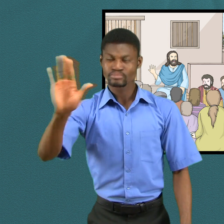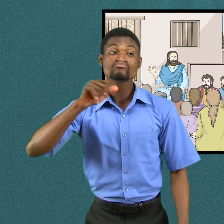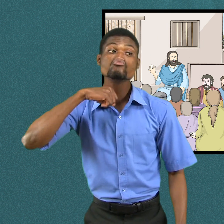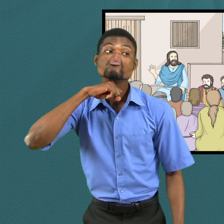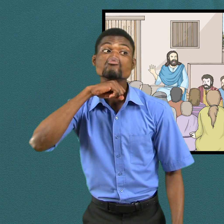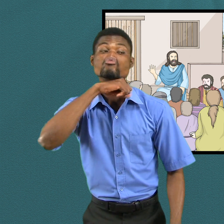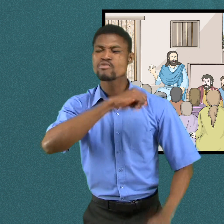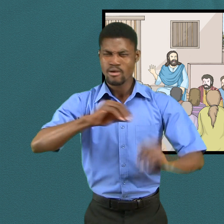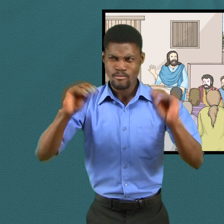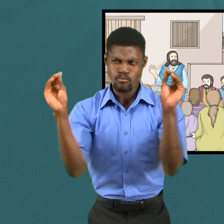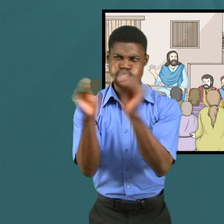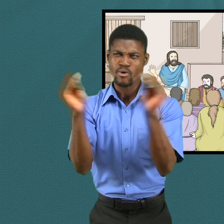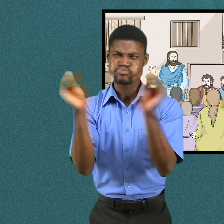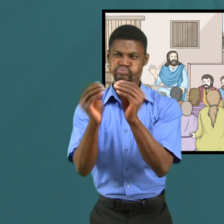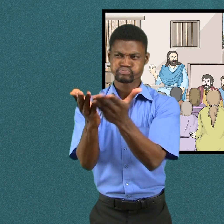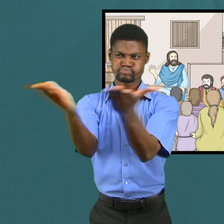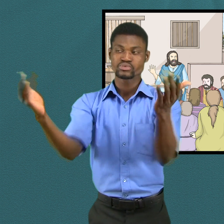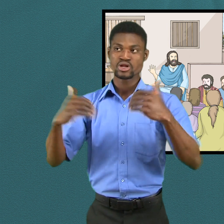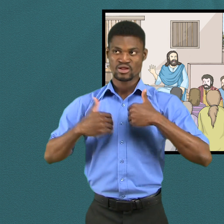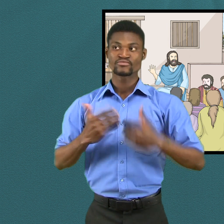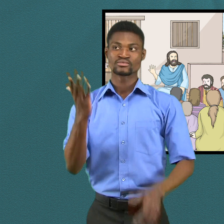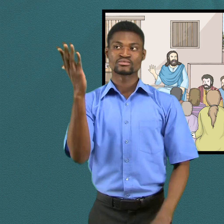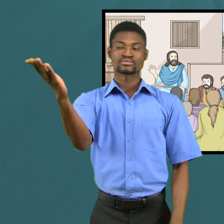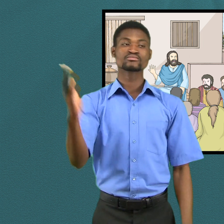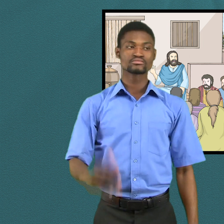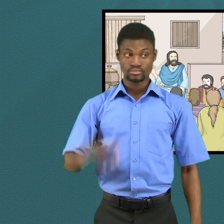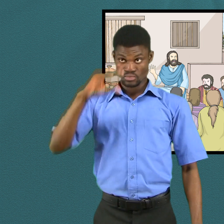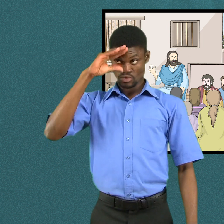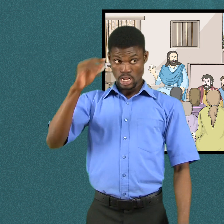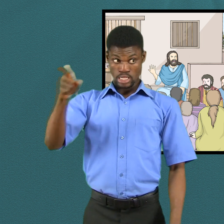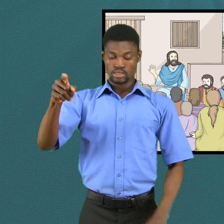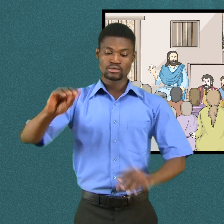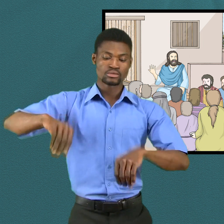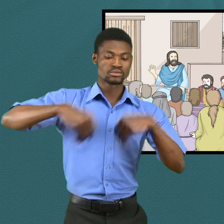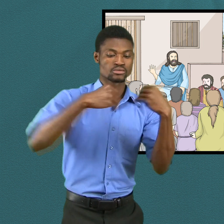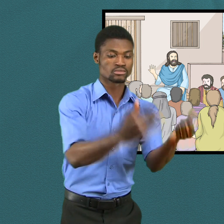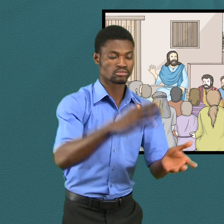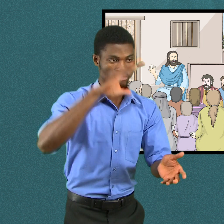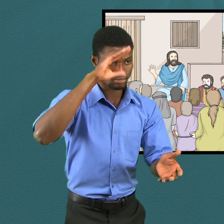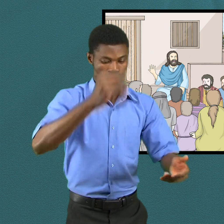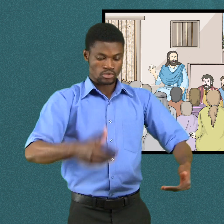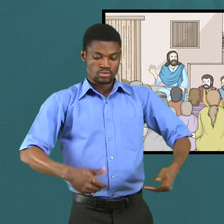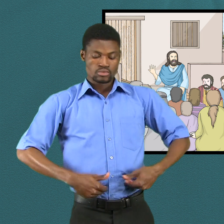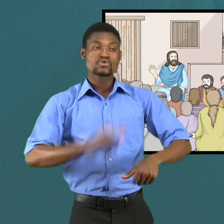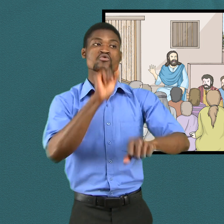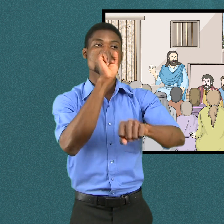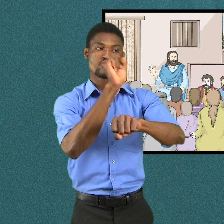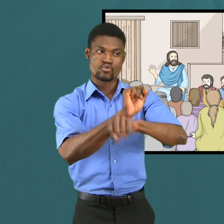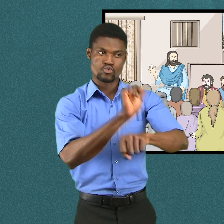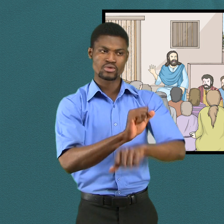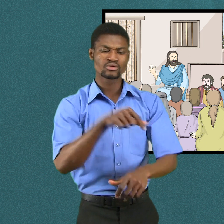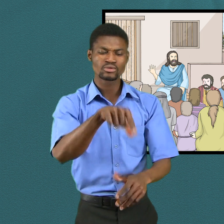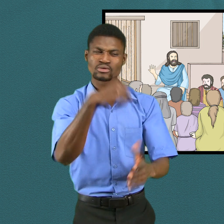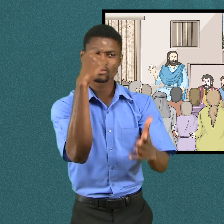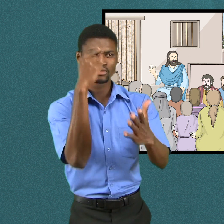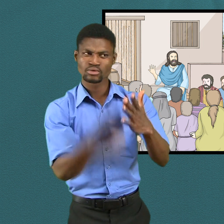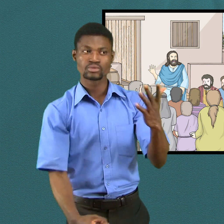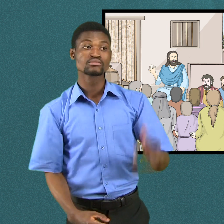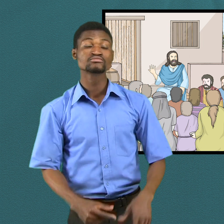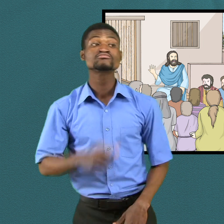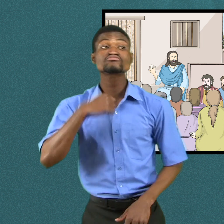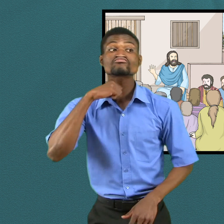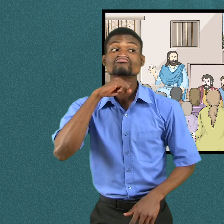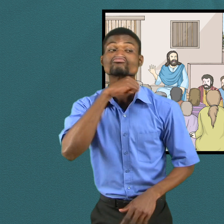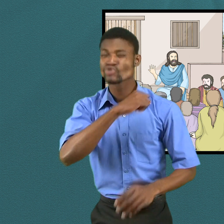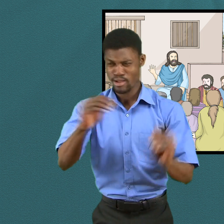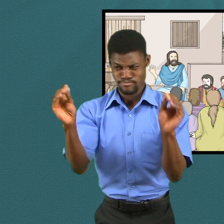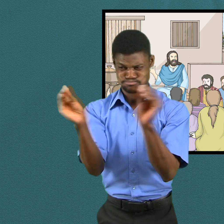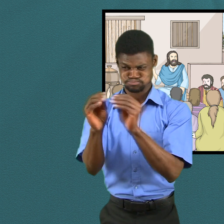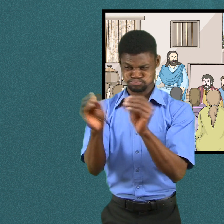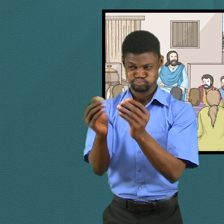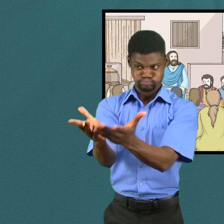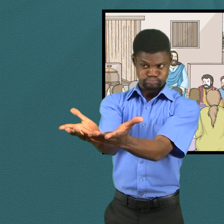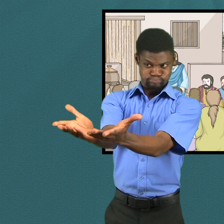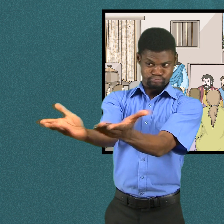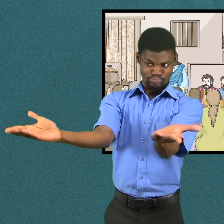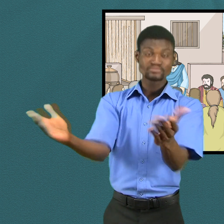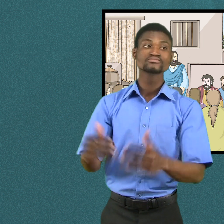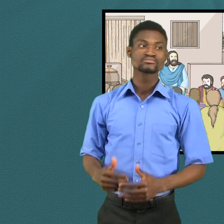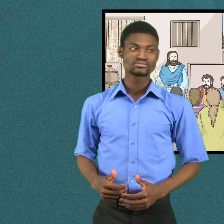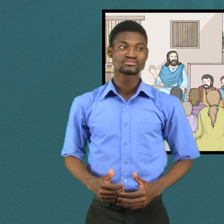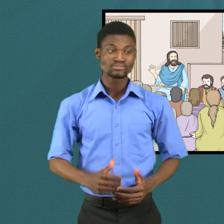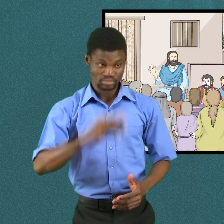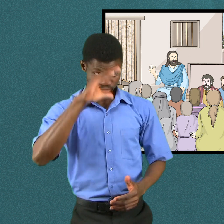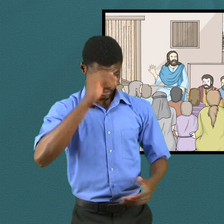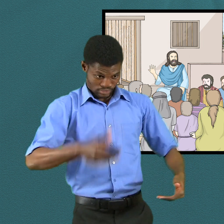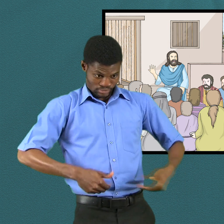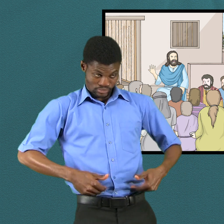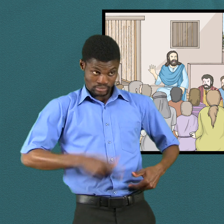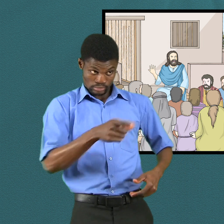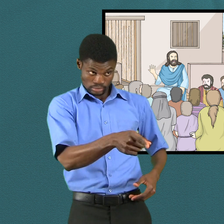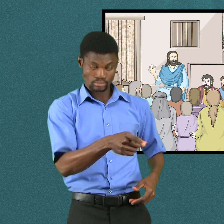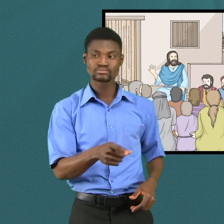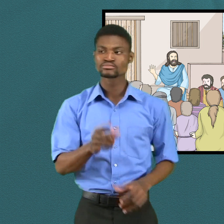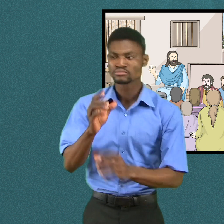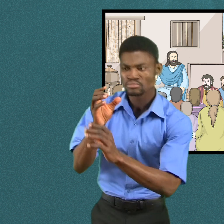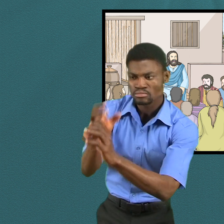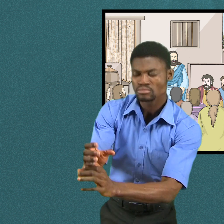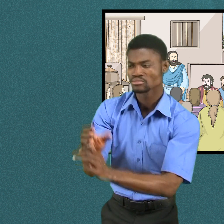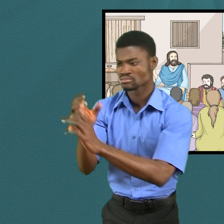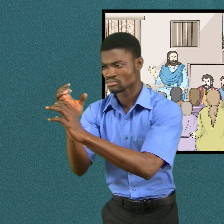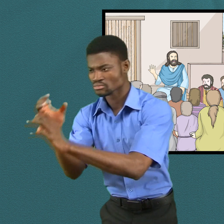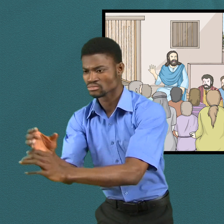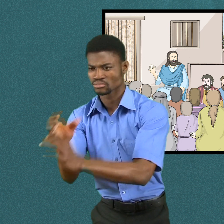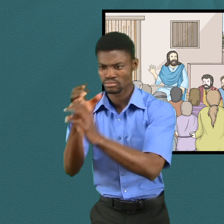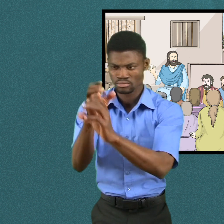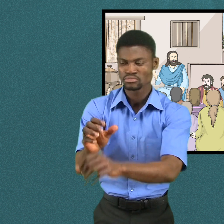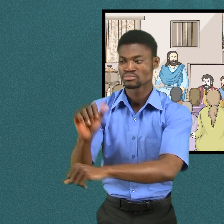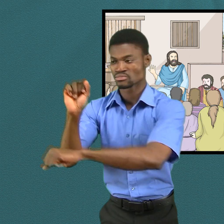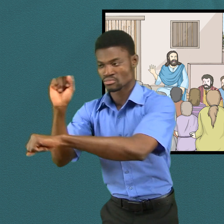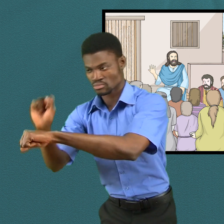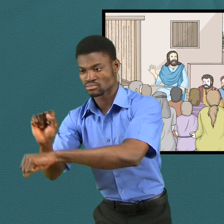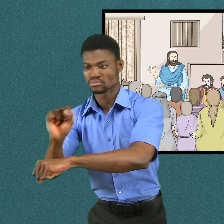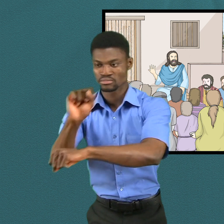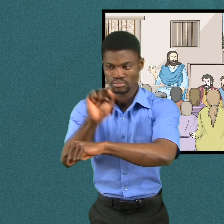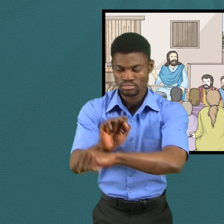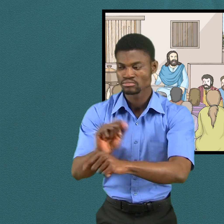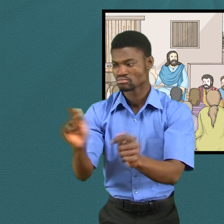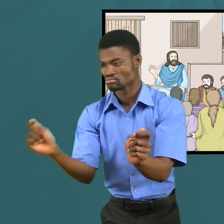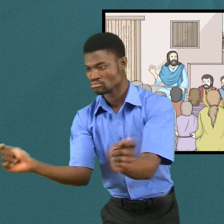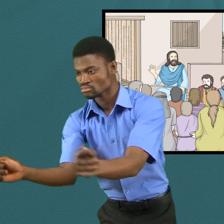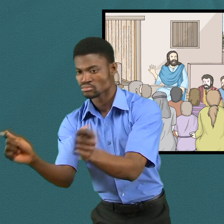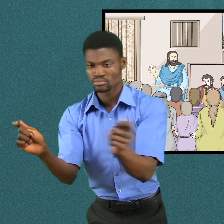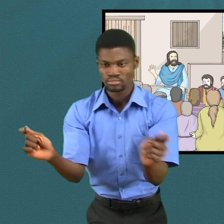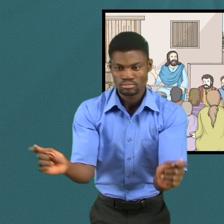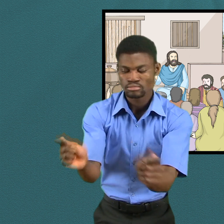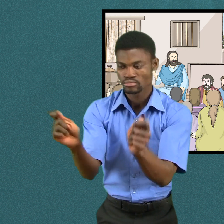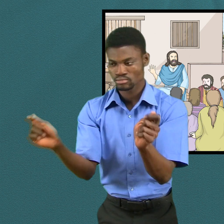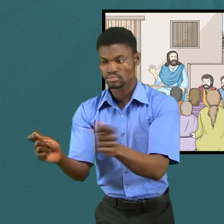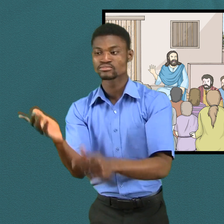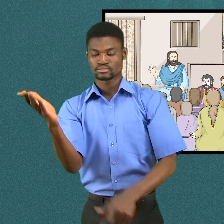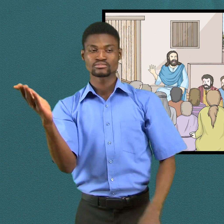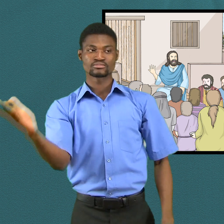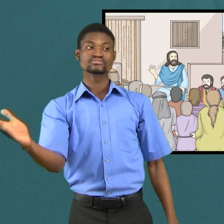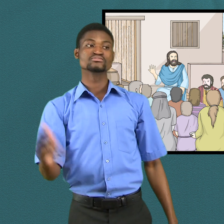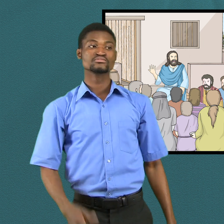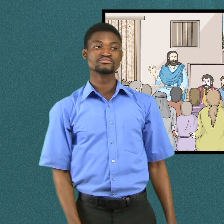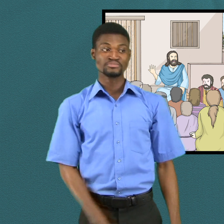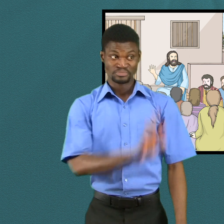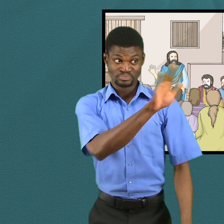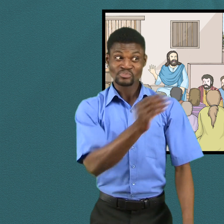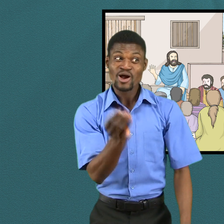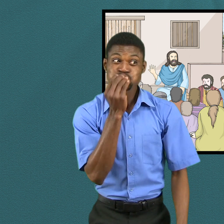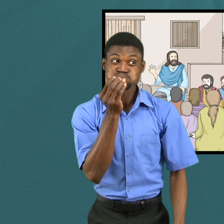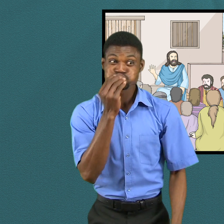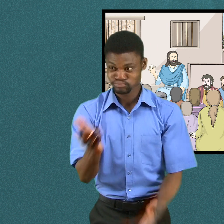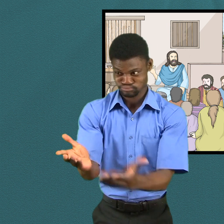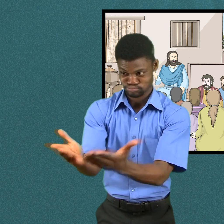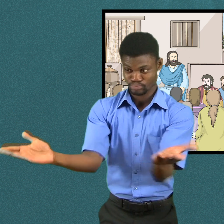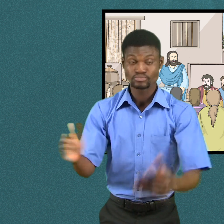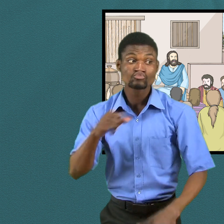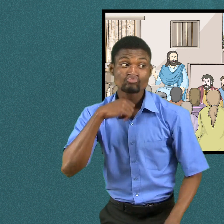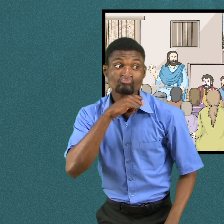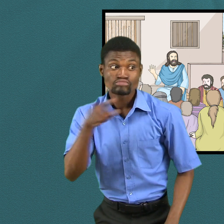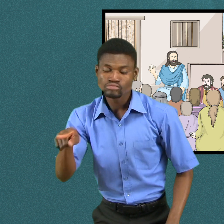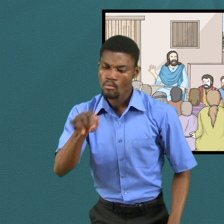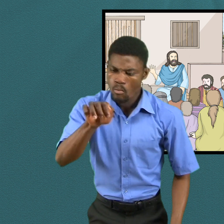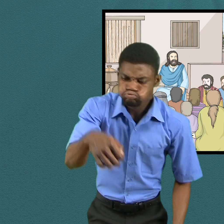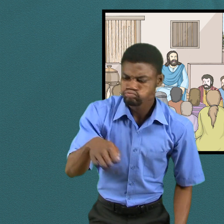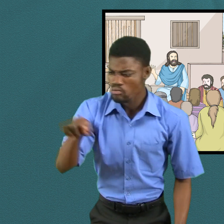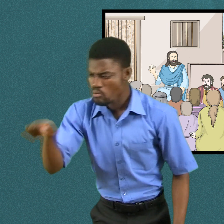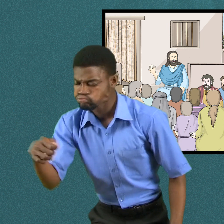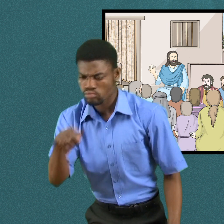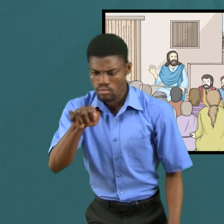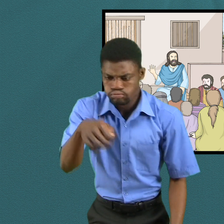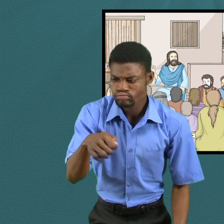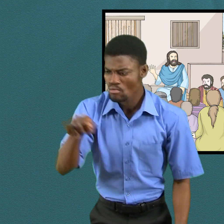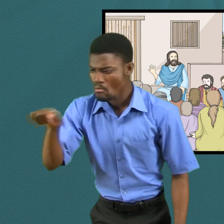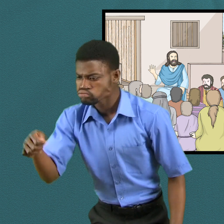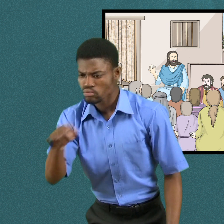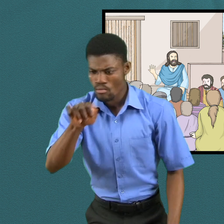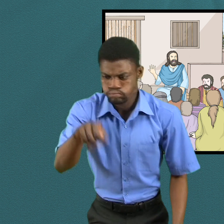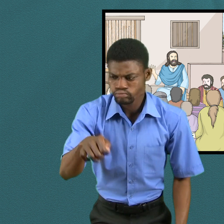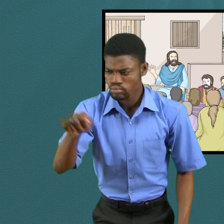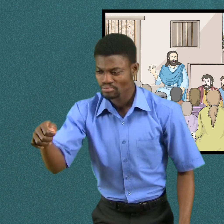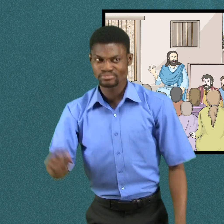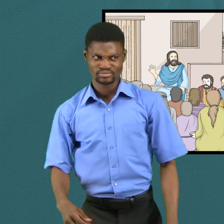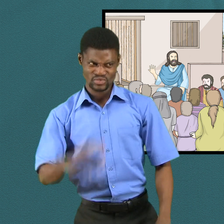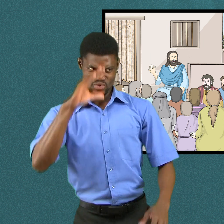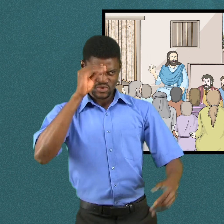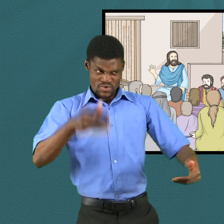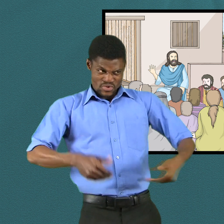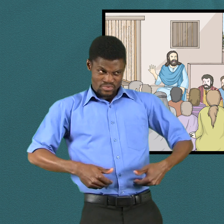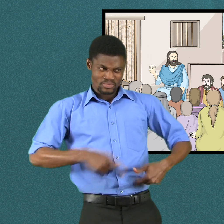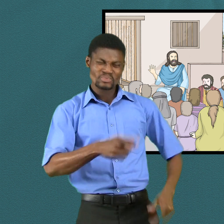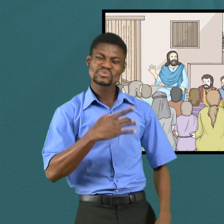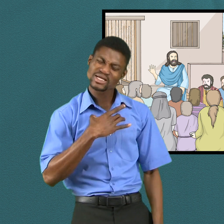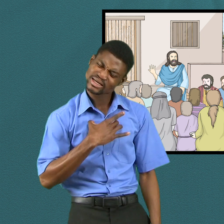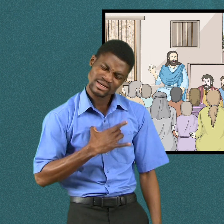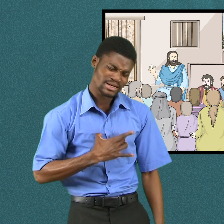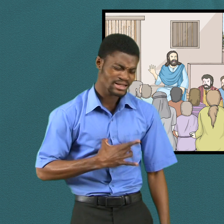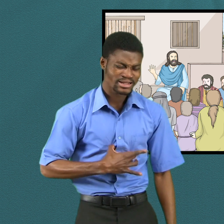So he went and hired himself out to a citizen of that country, who sent him into his fields to feed the pigs.